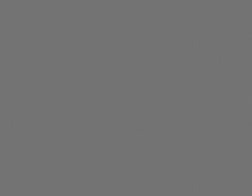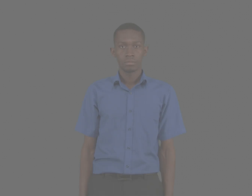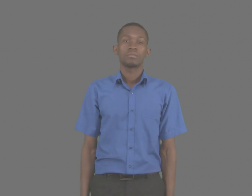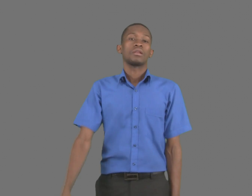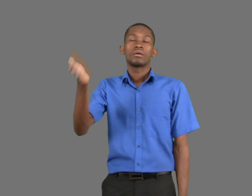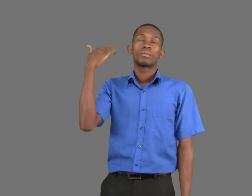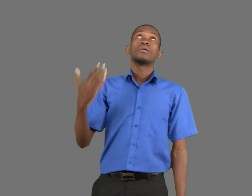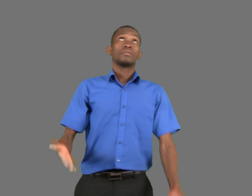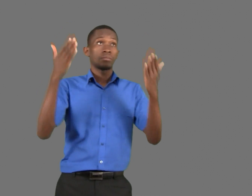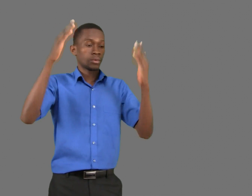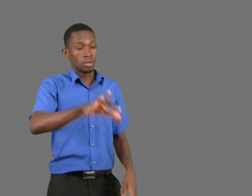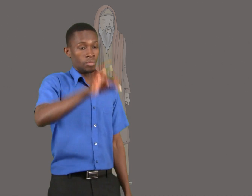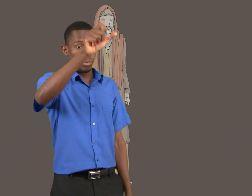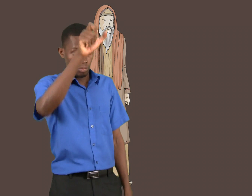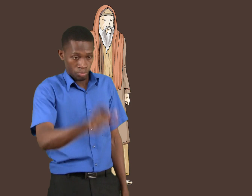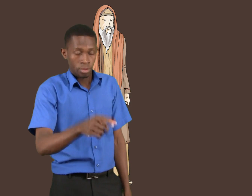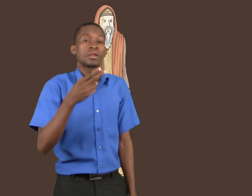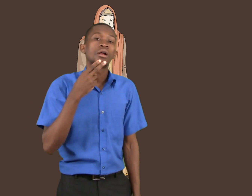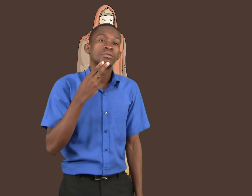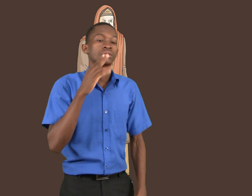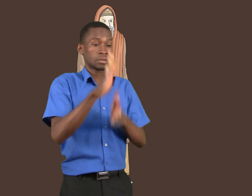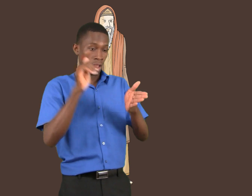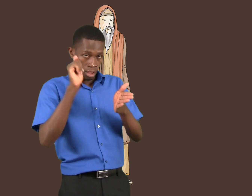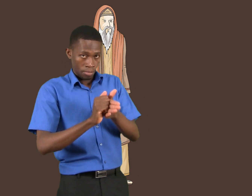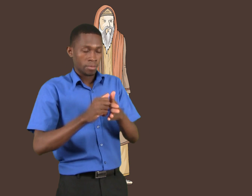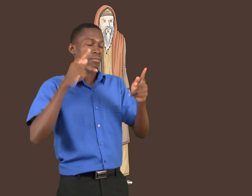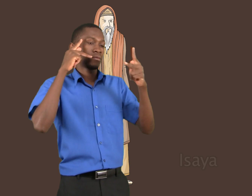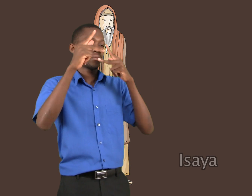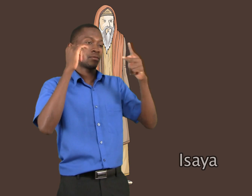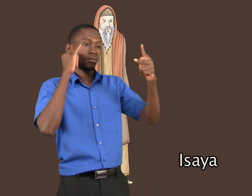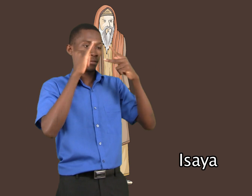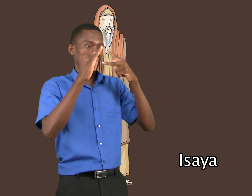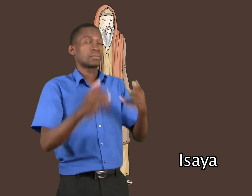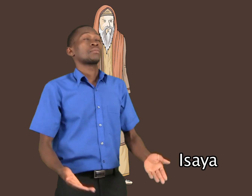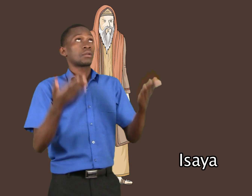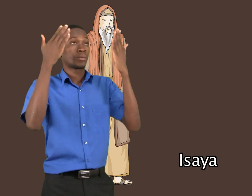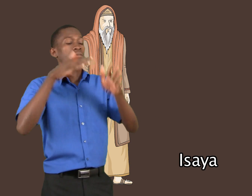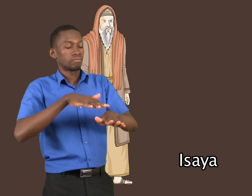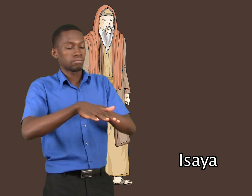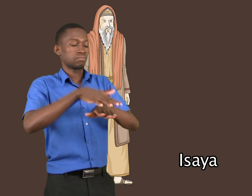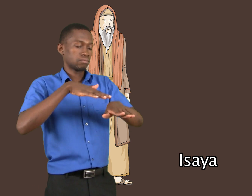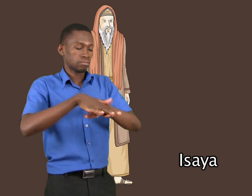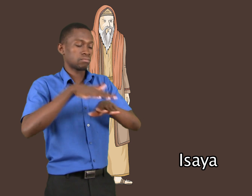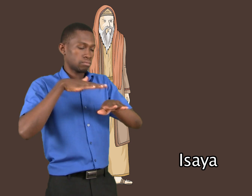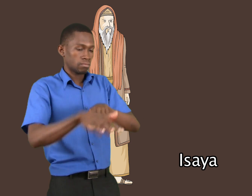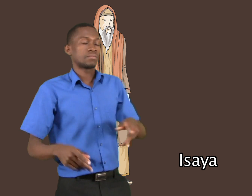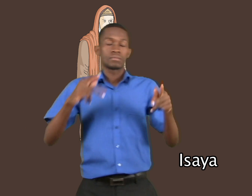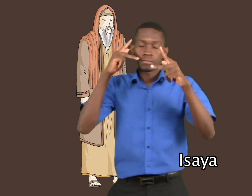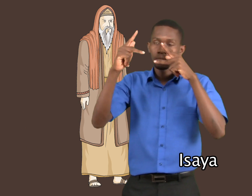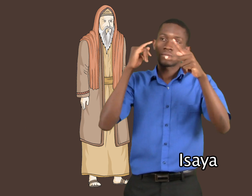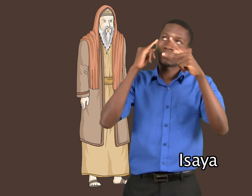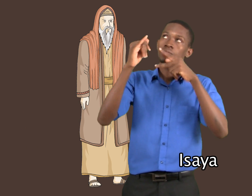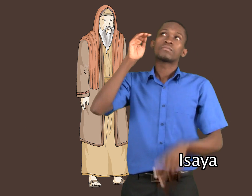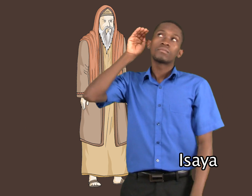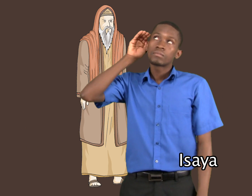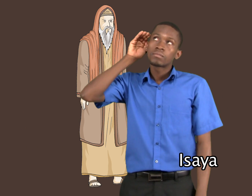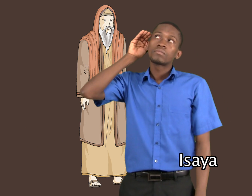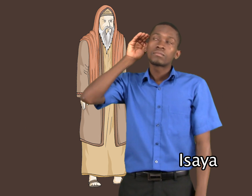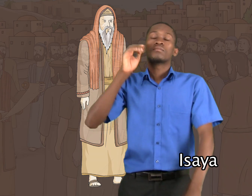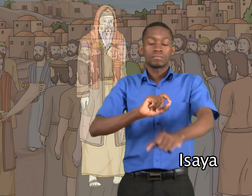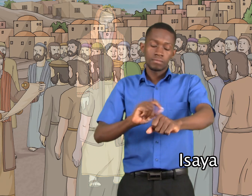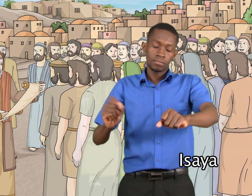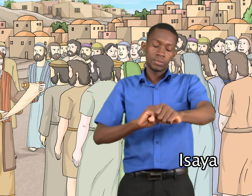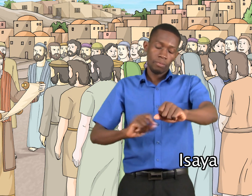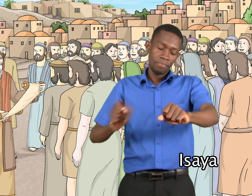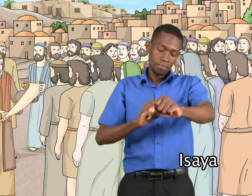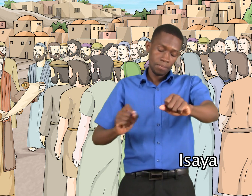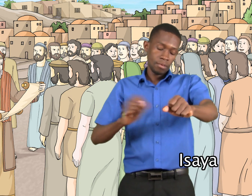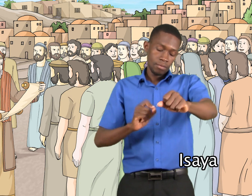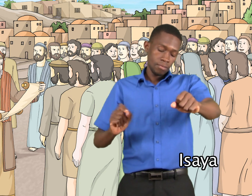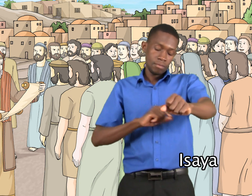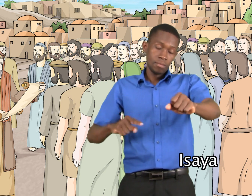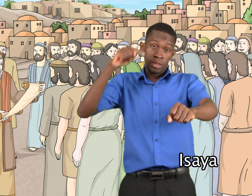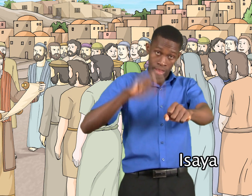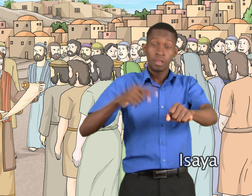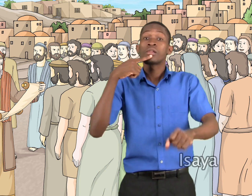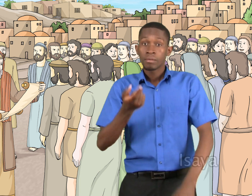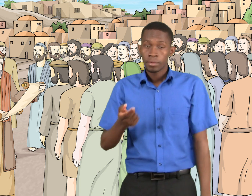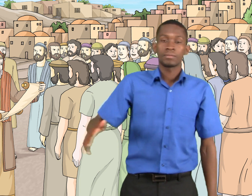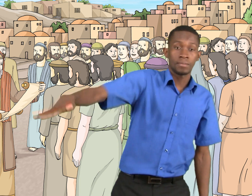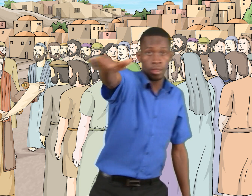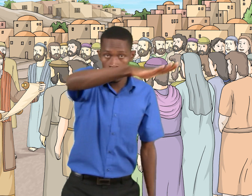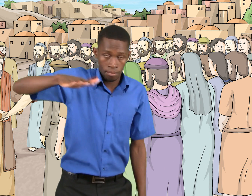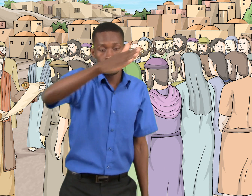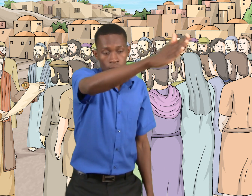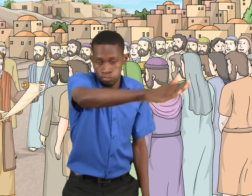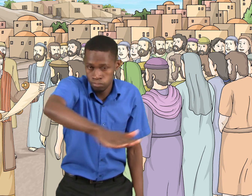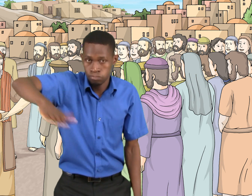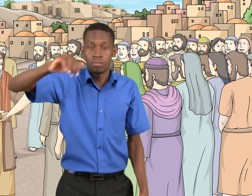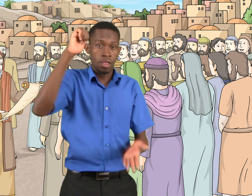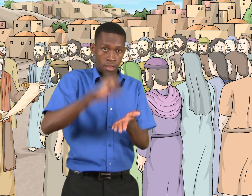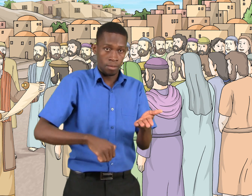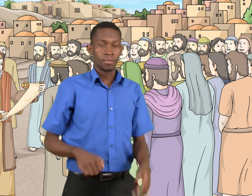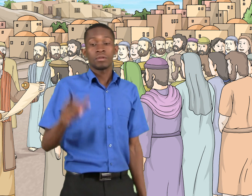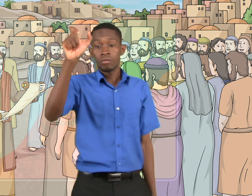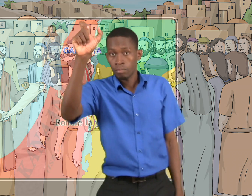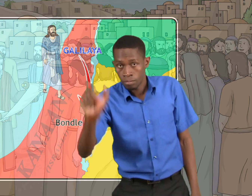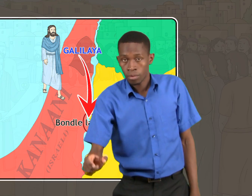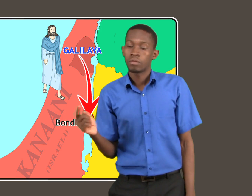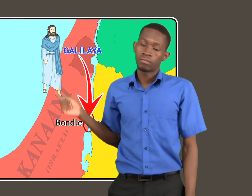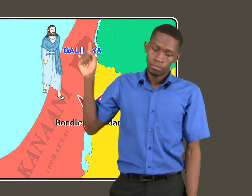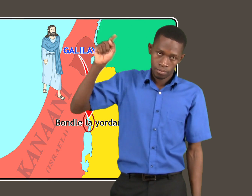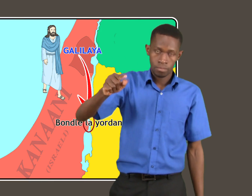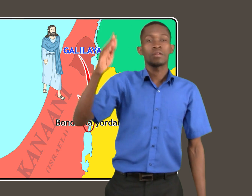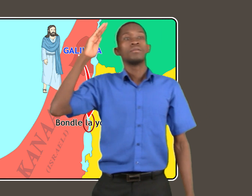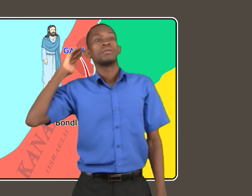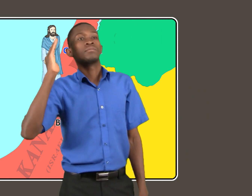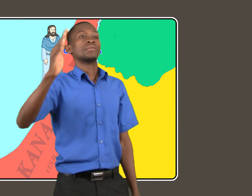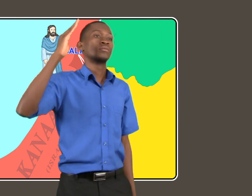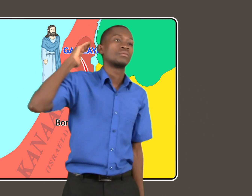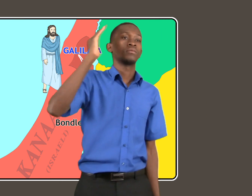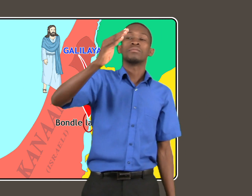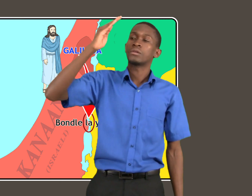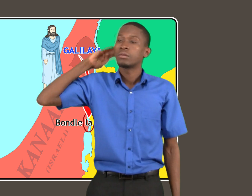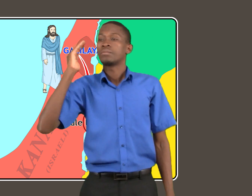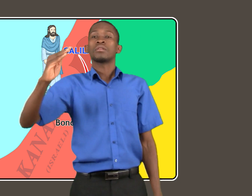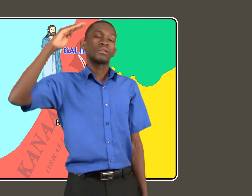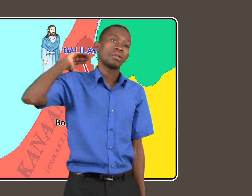In those days John the Baptist came, preaching in the wilderness of Judea and saying, “Repent, for the kingdom of heaven is near.”